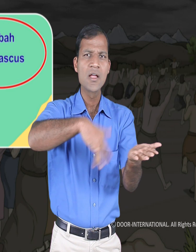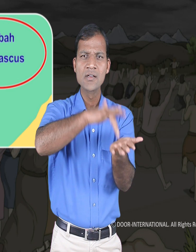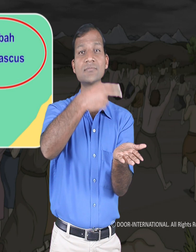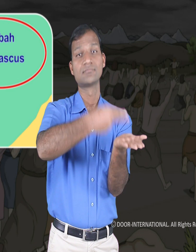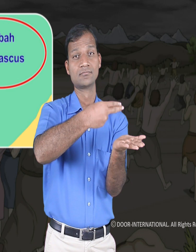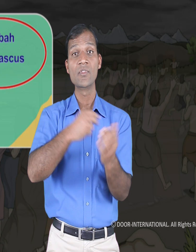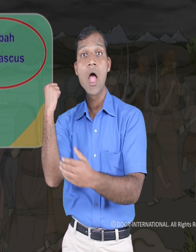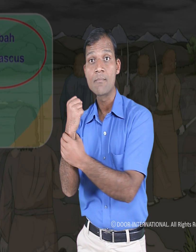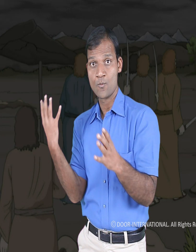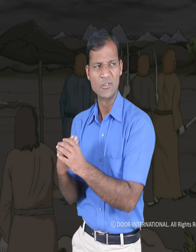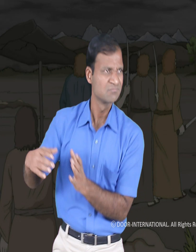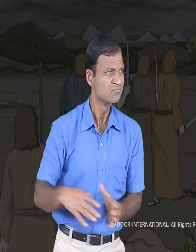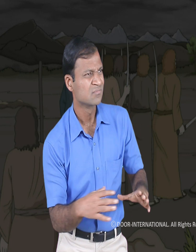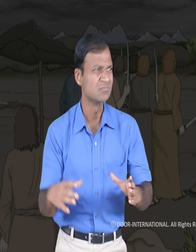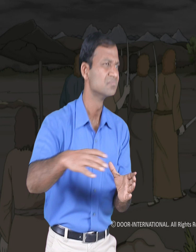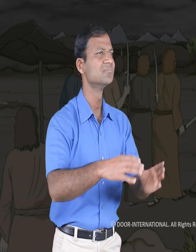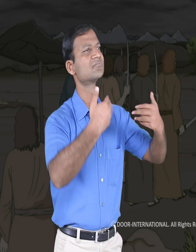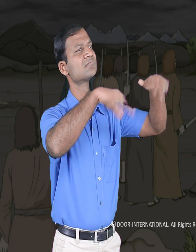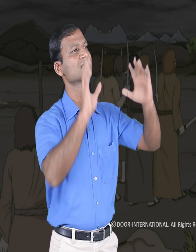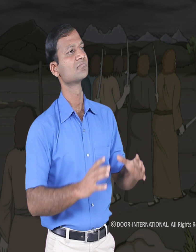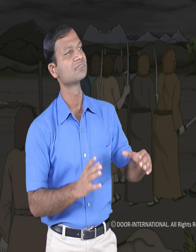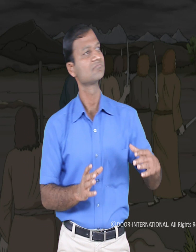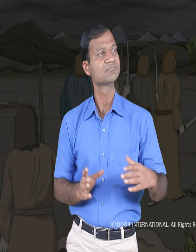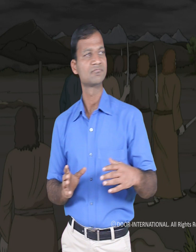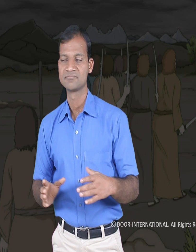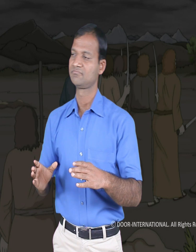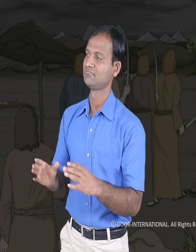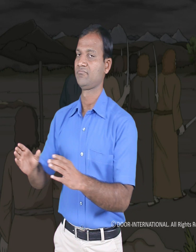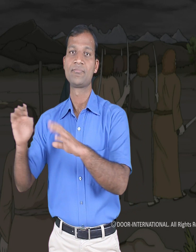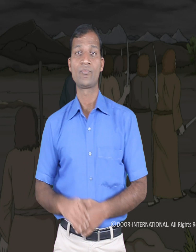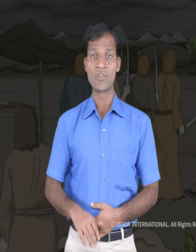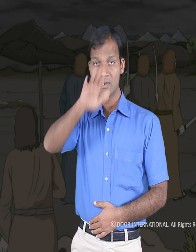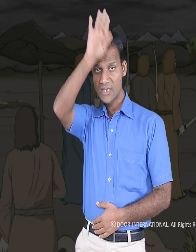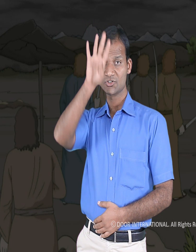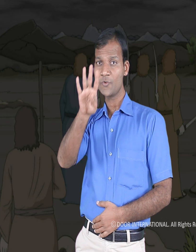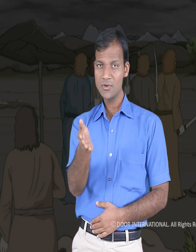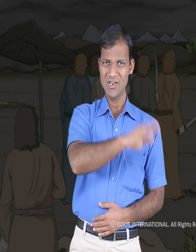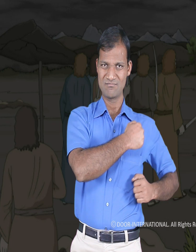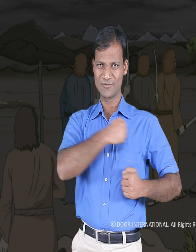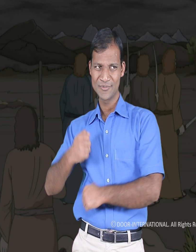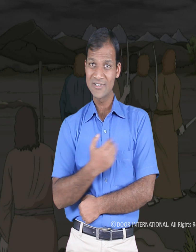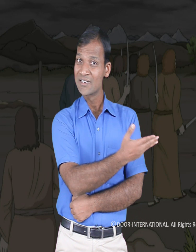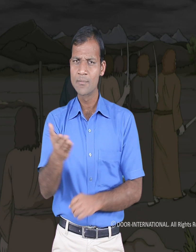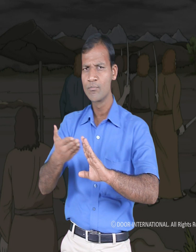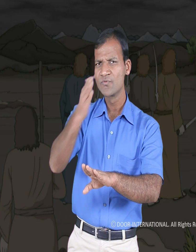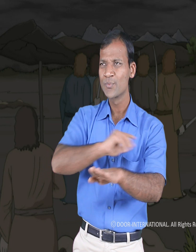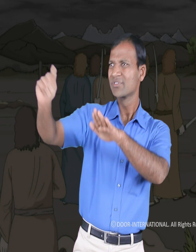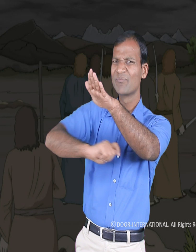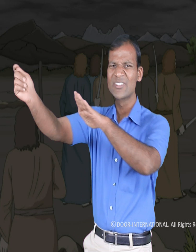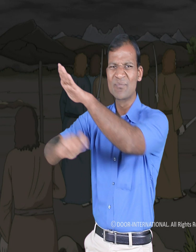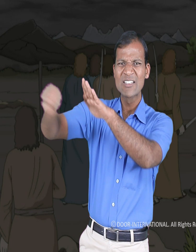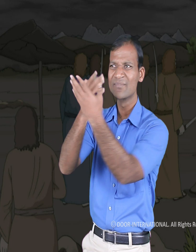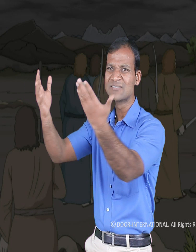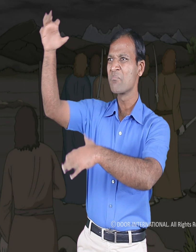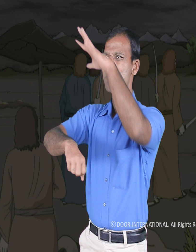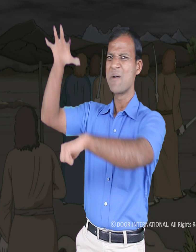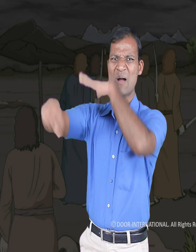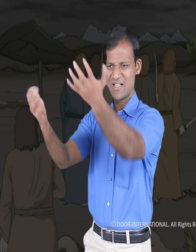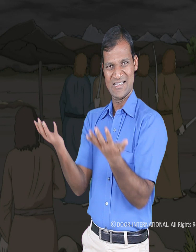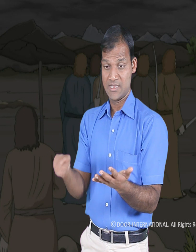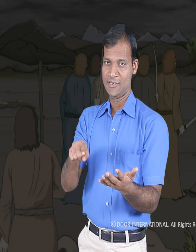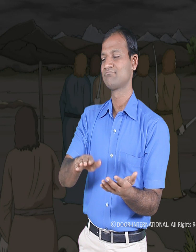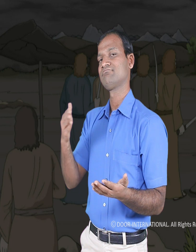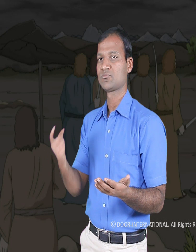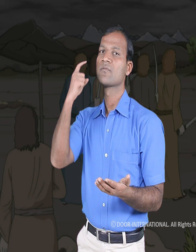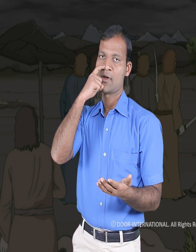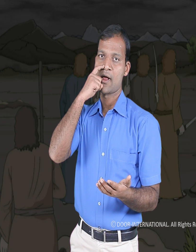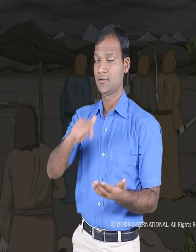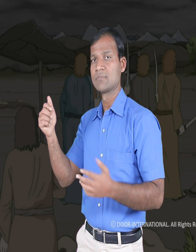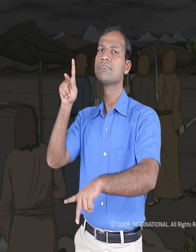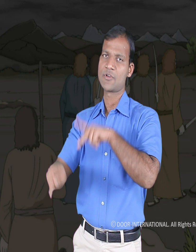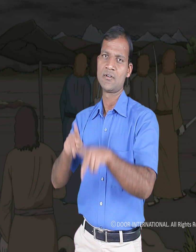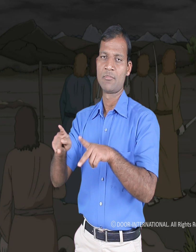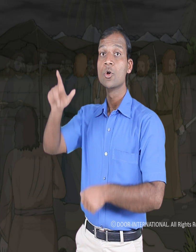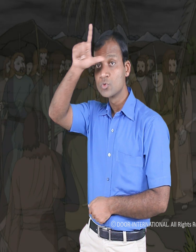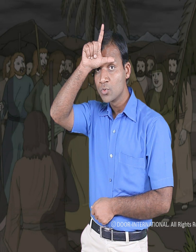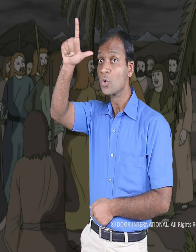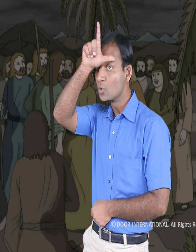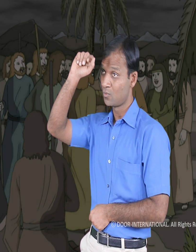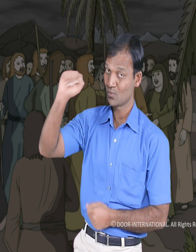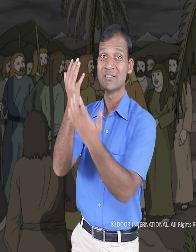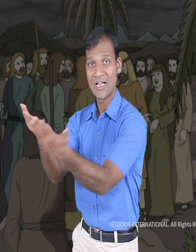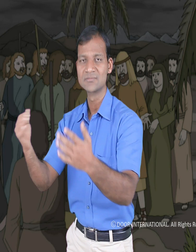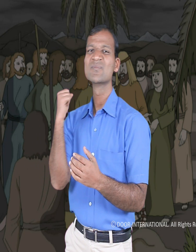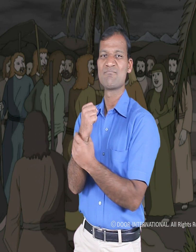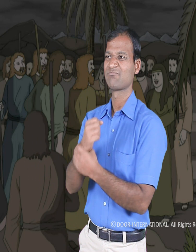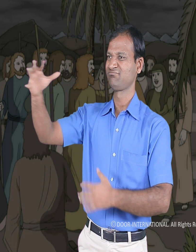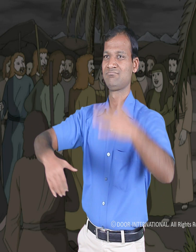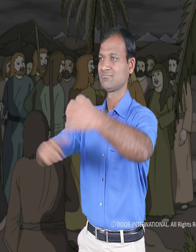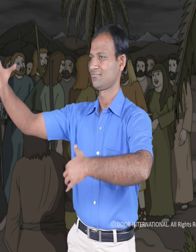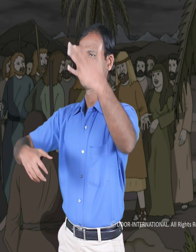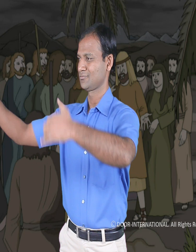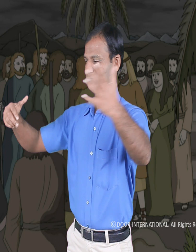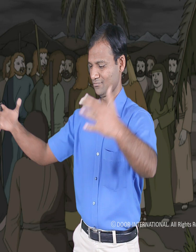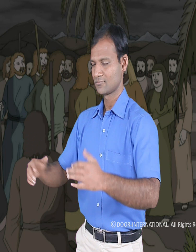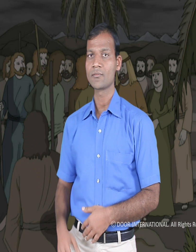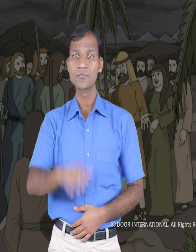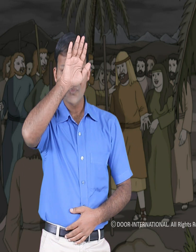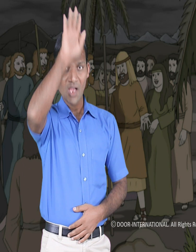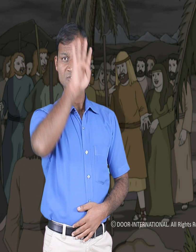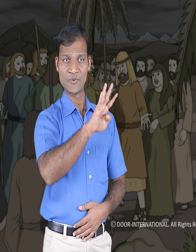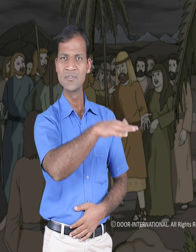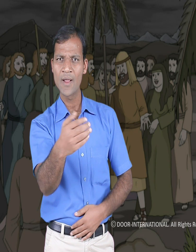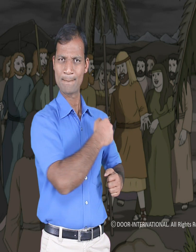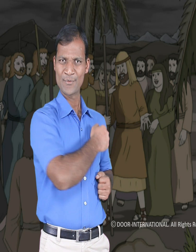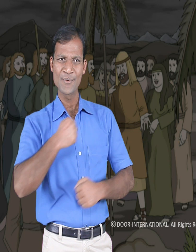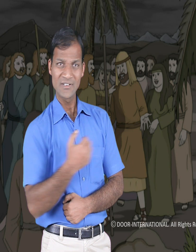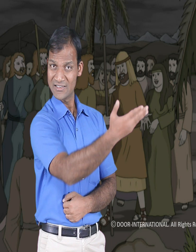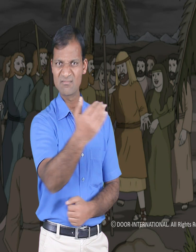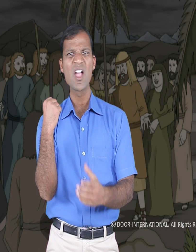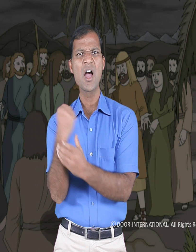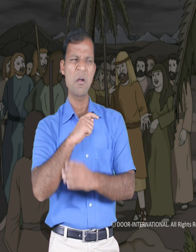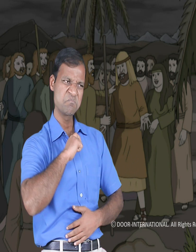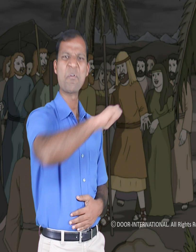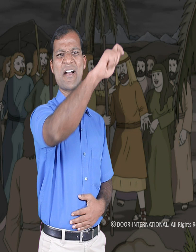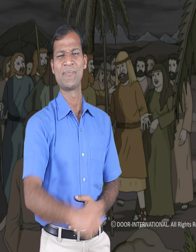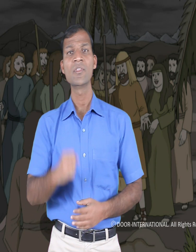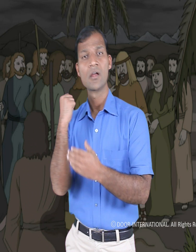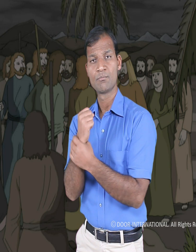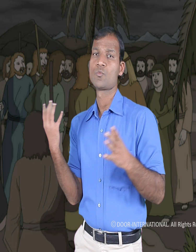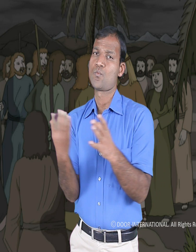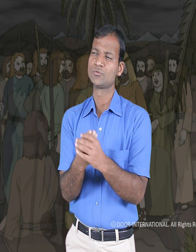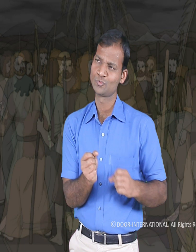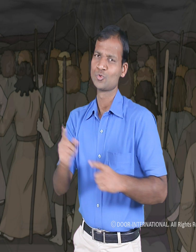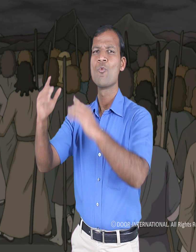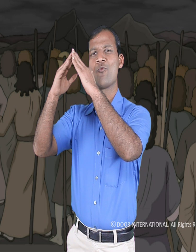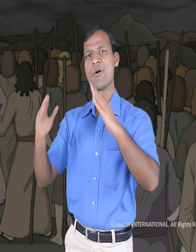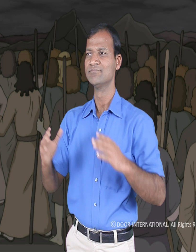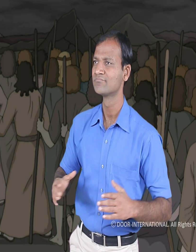He retrieved all the goods, as well as his relative Lot and his possessions, together with the women and the rest of the people.